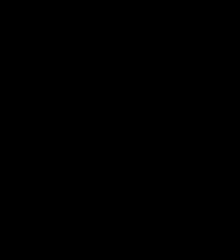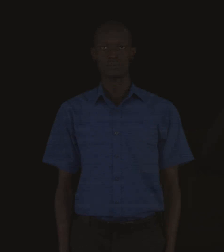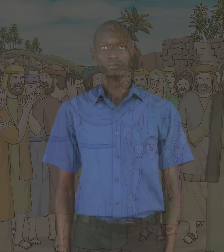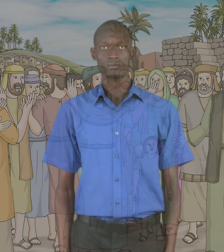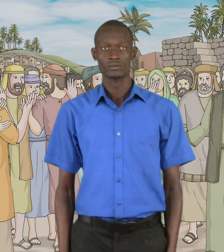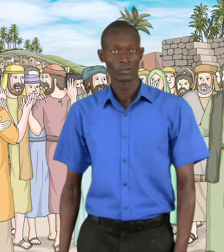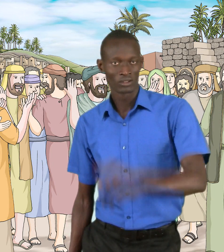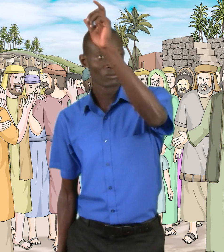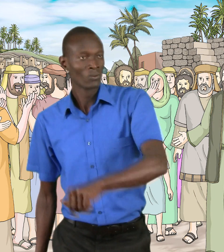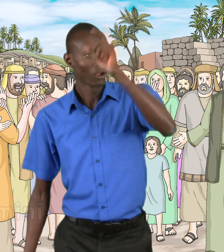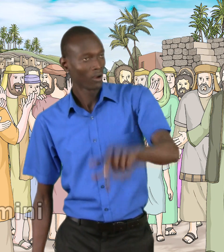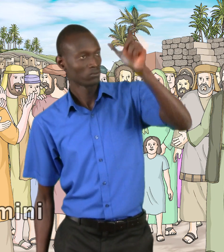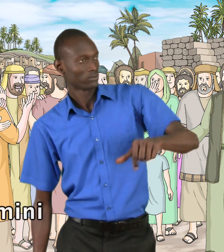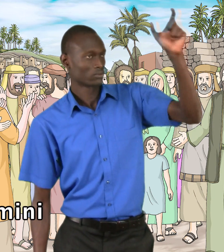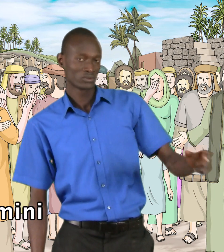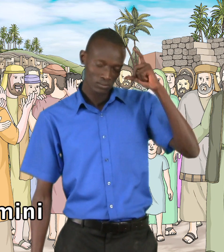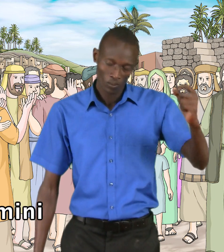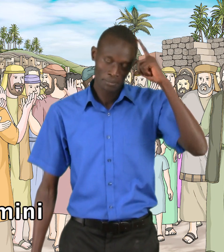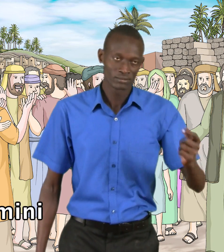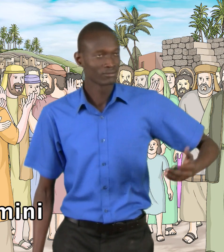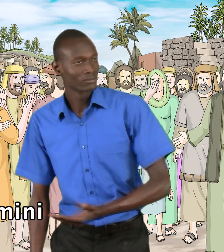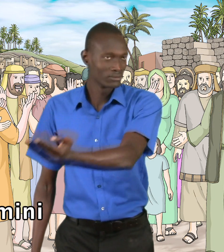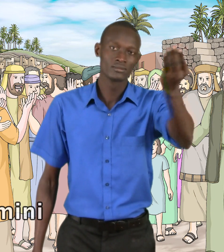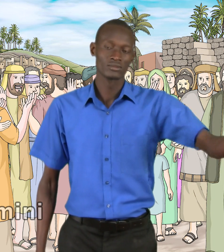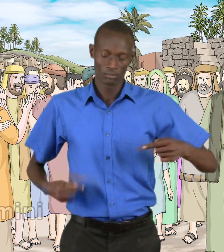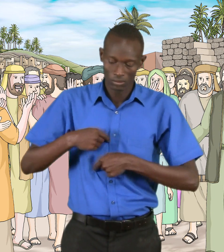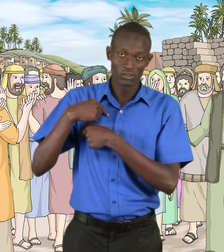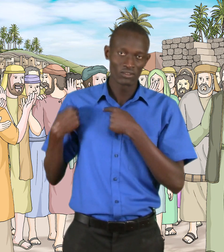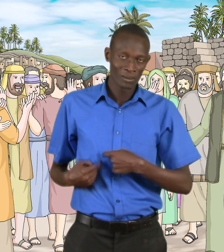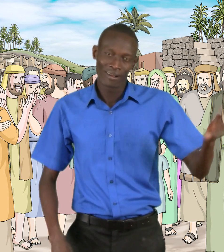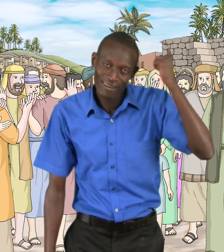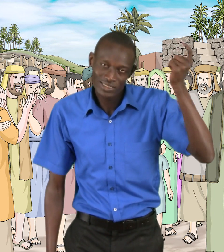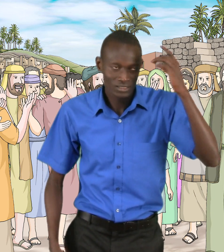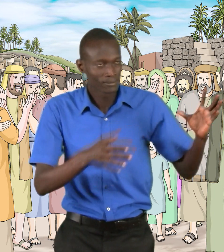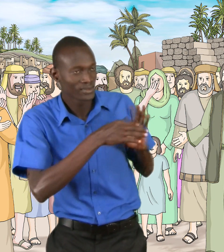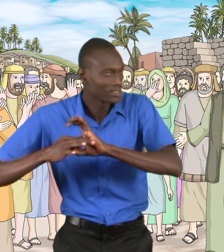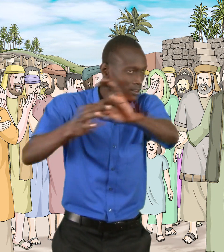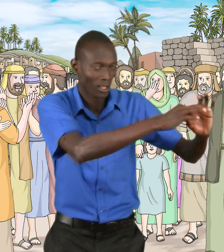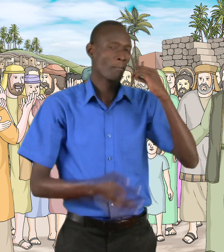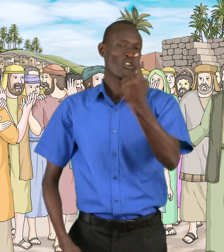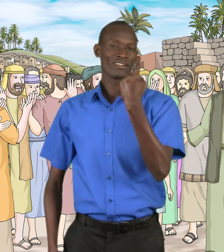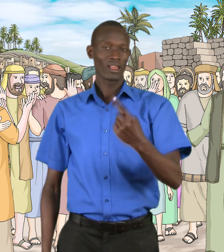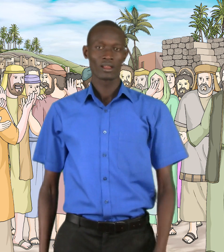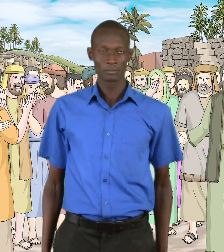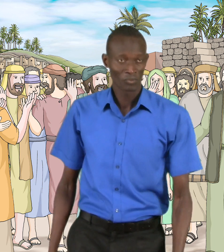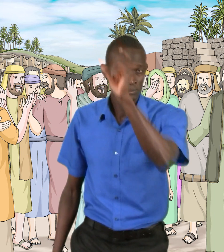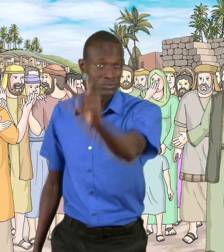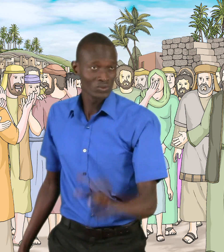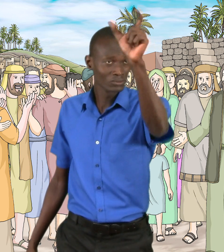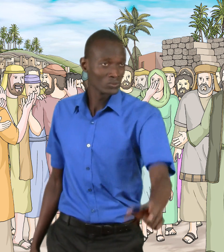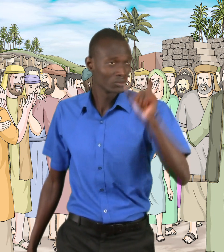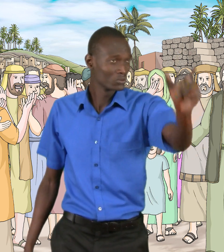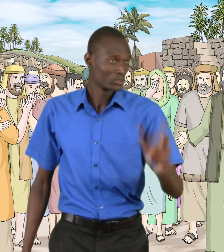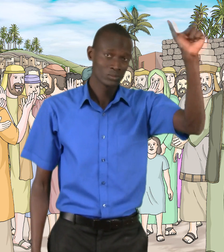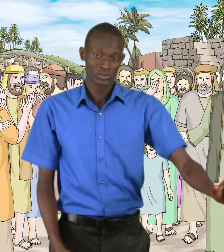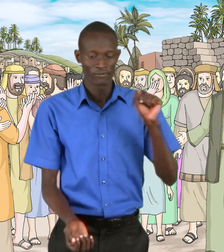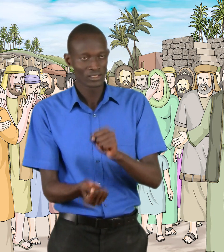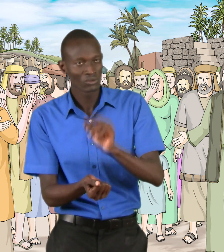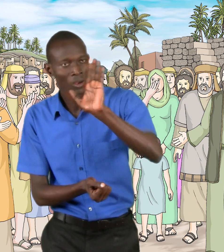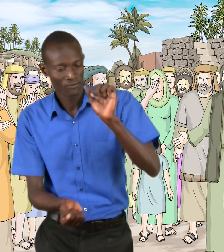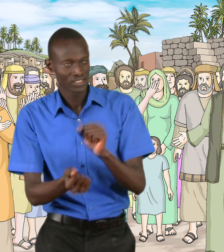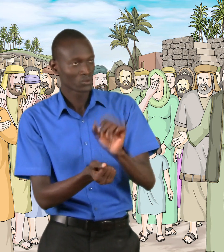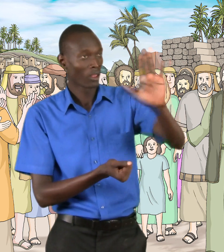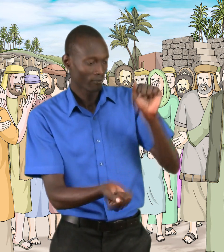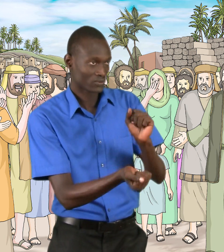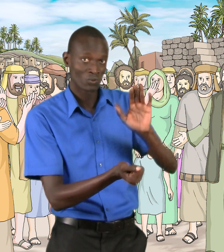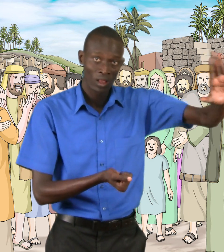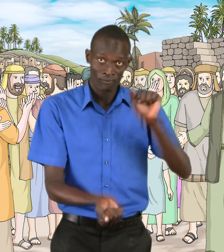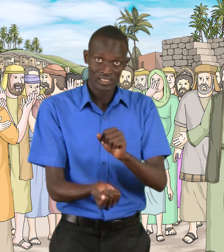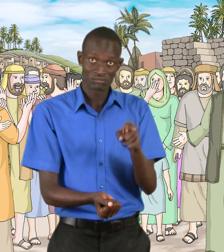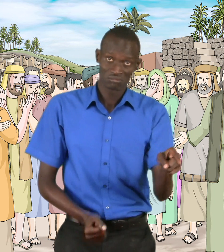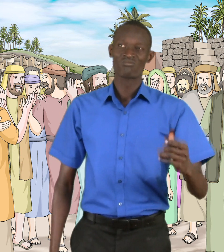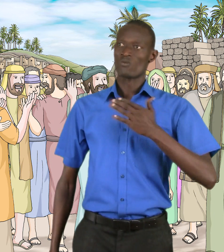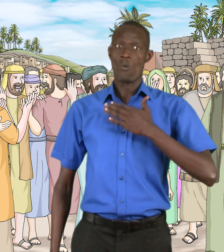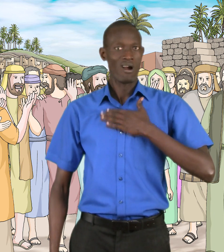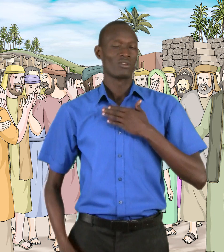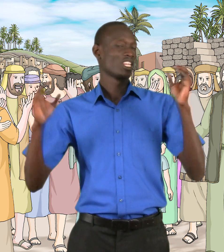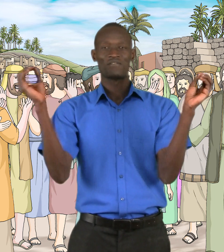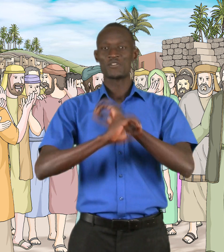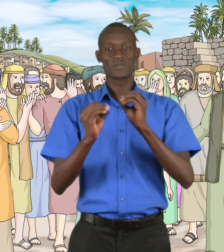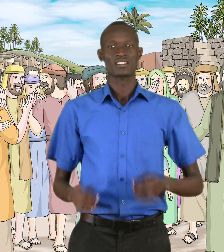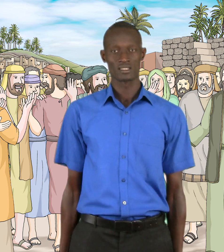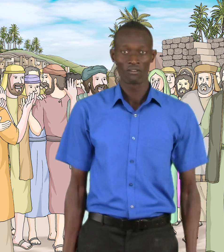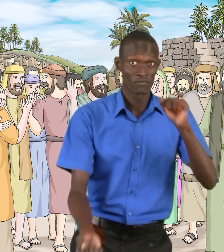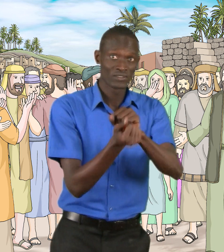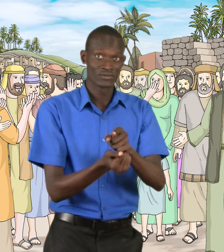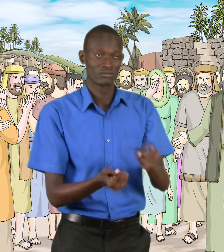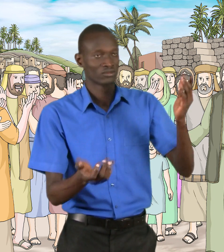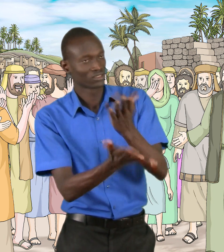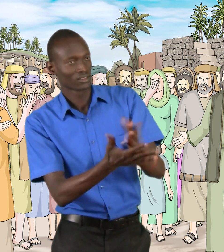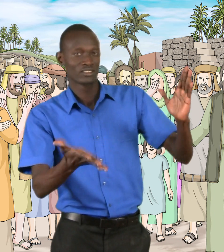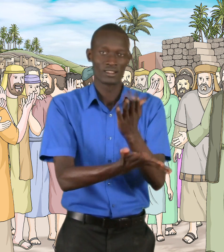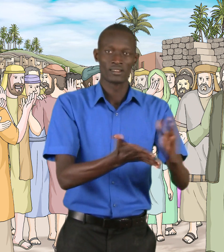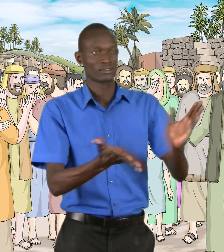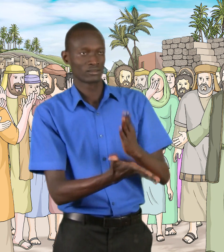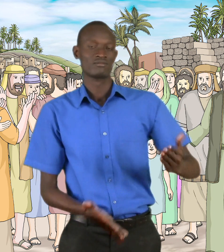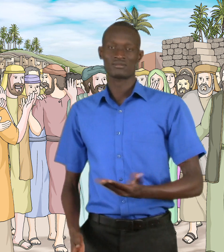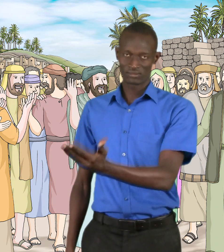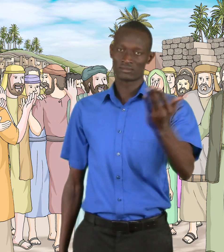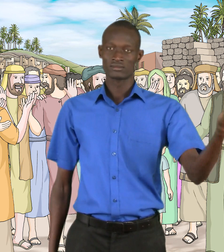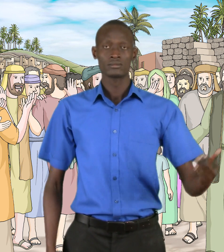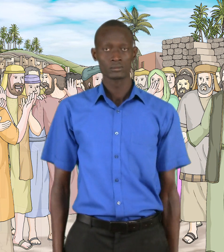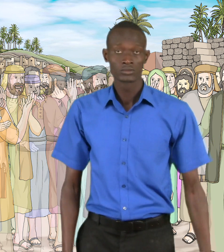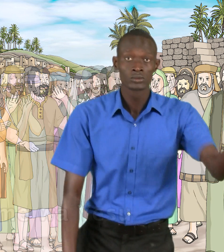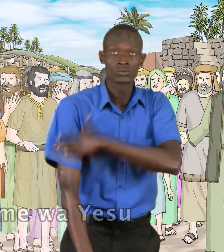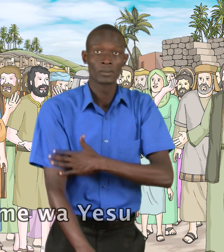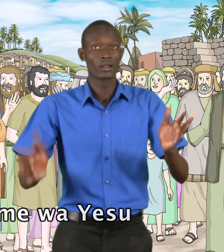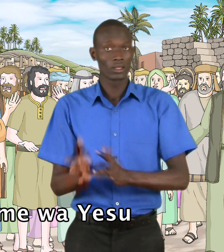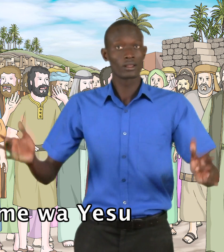The multitude of believers was one in heart and soul. No one claimed that any of his possessions was his own, but they shared everything they owned.